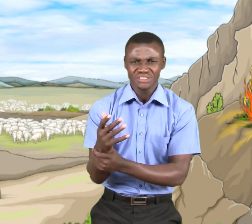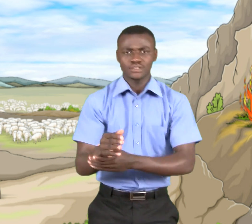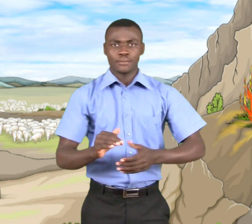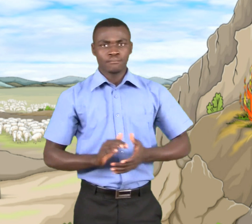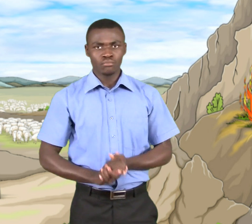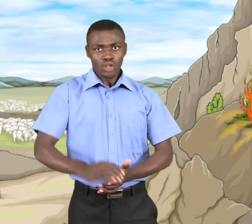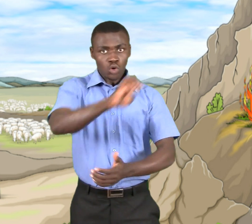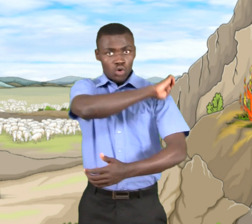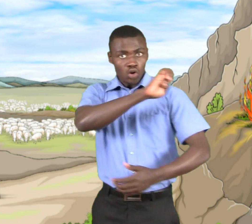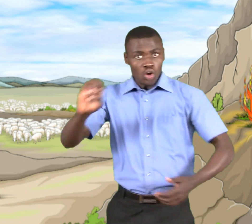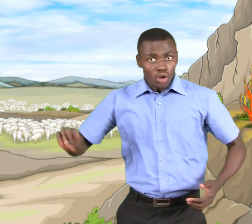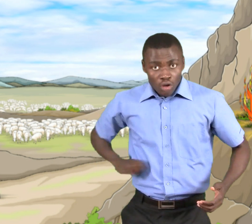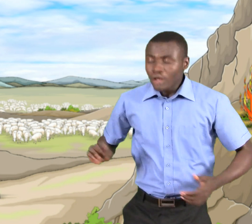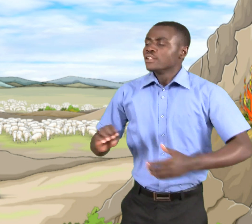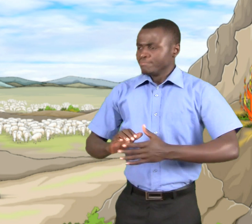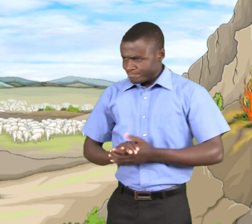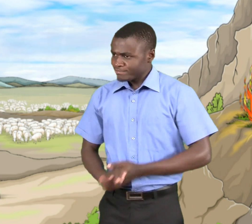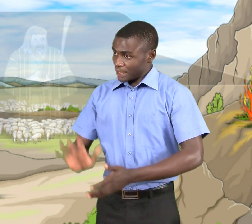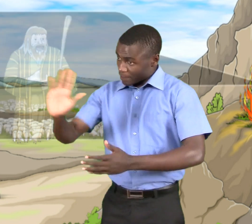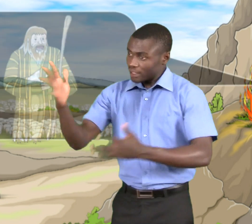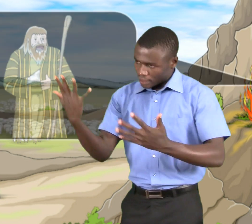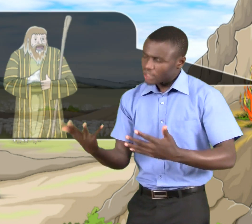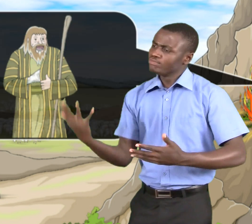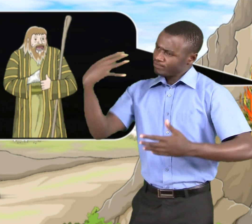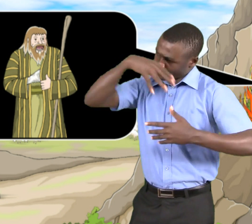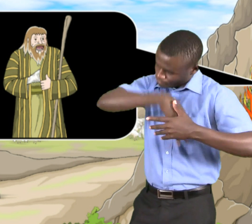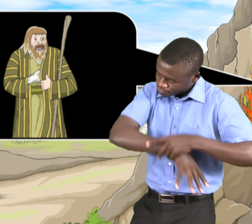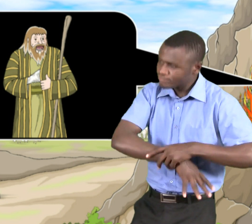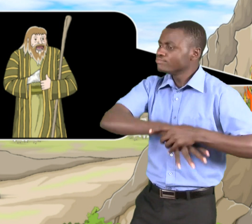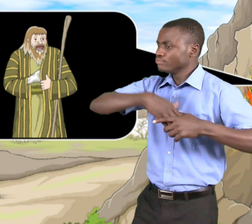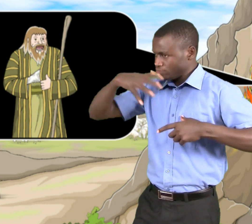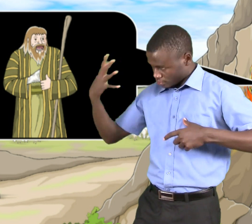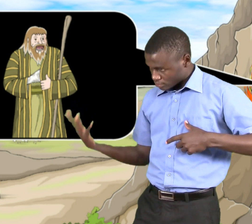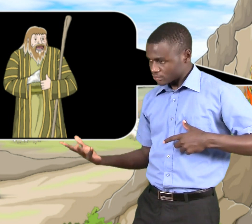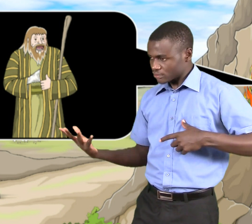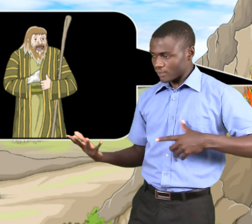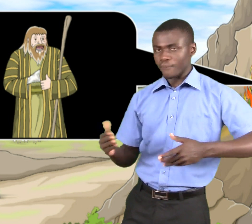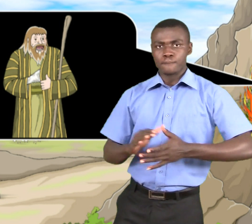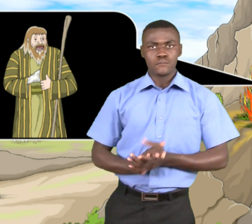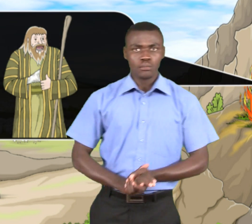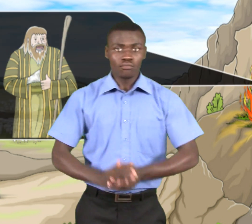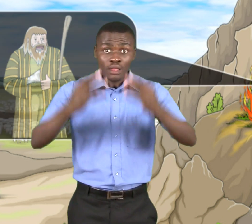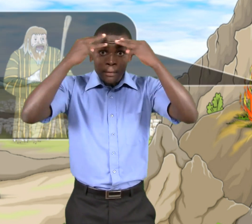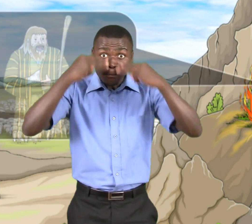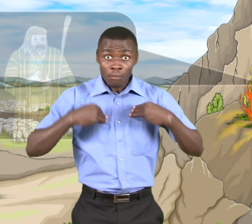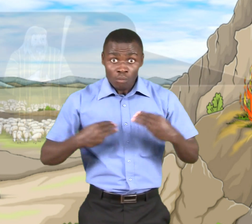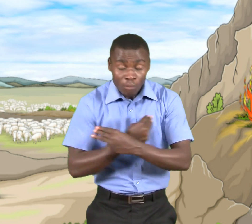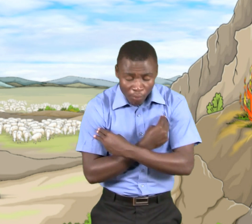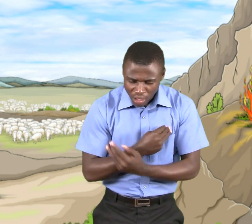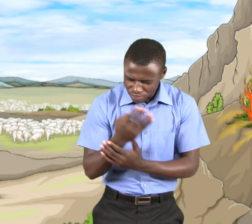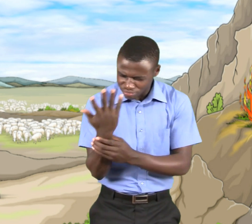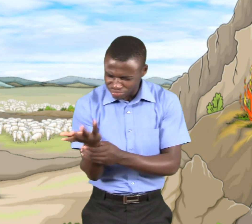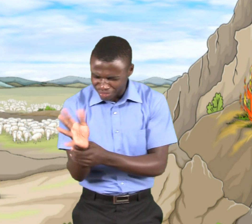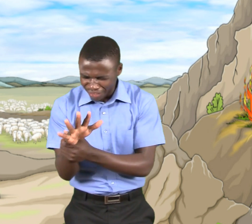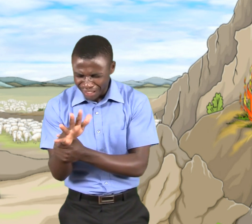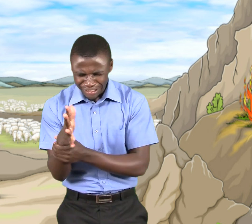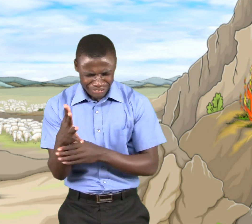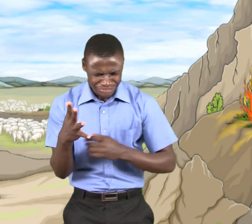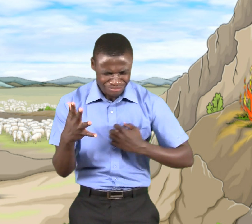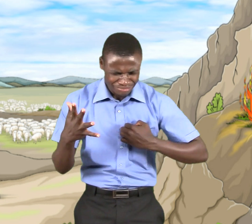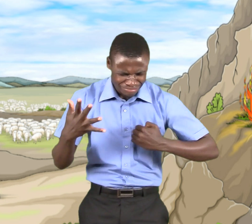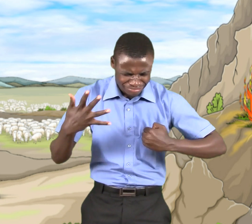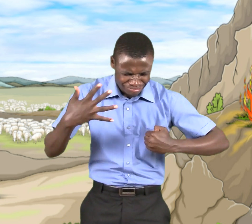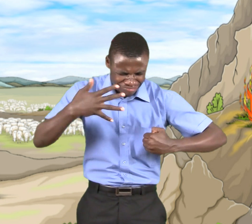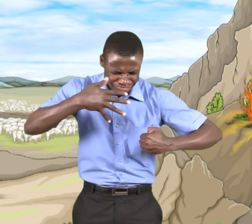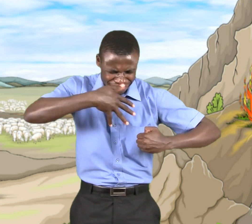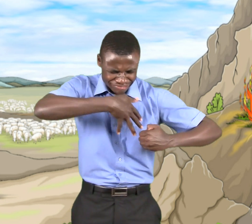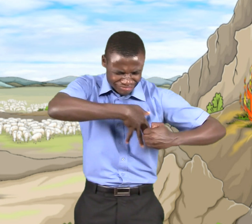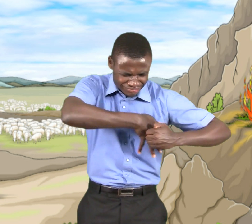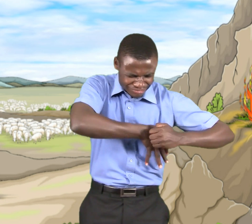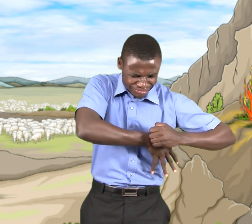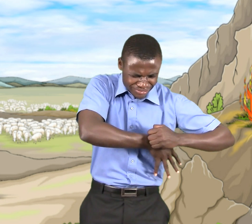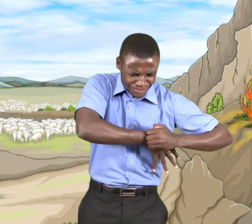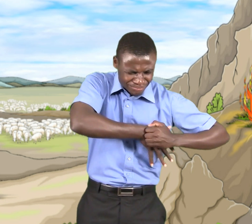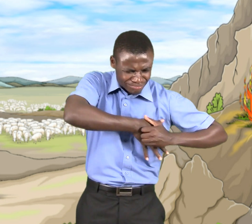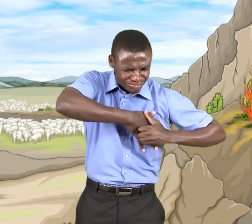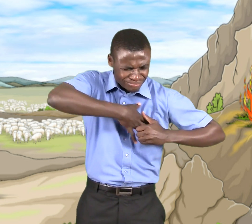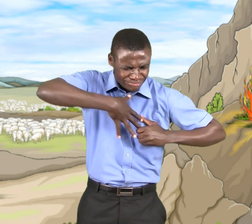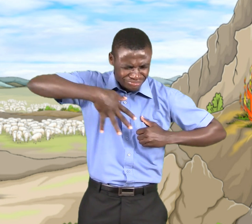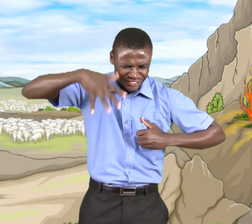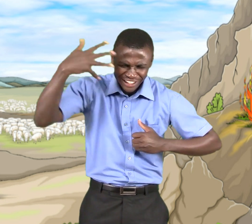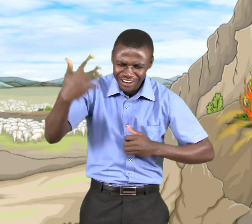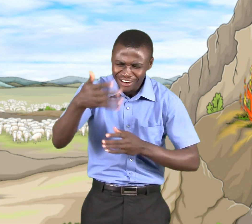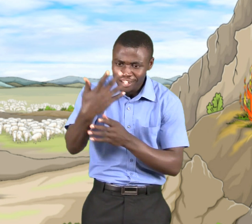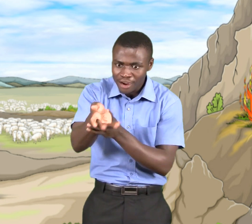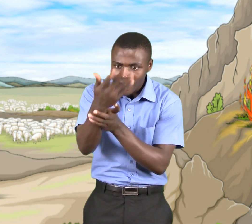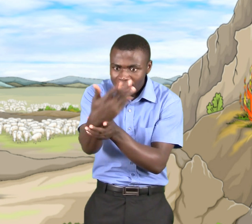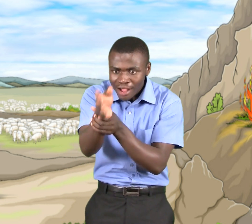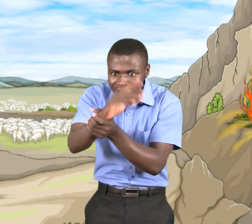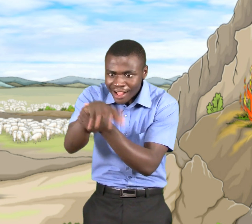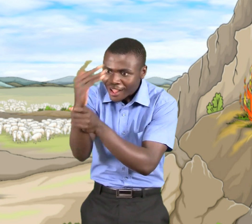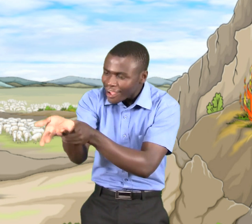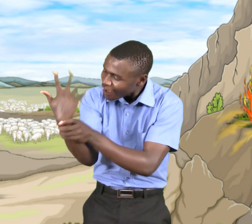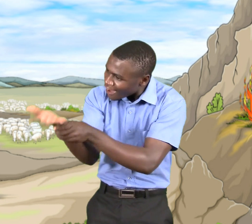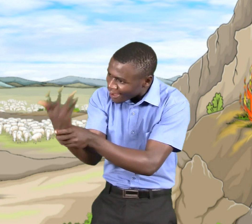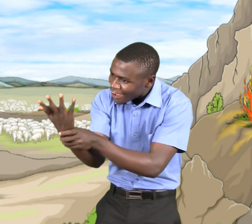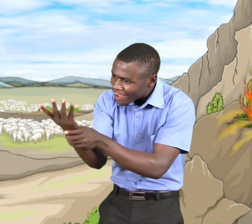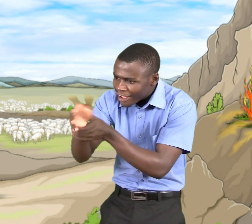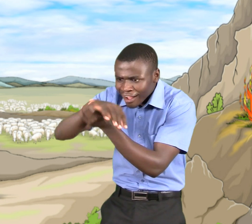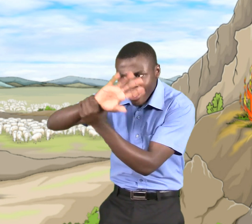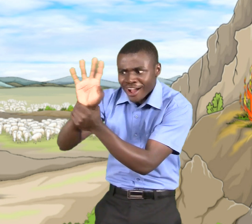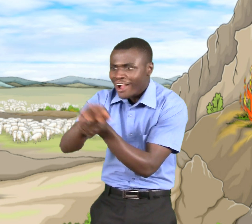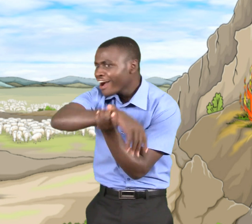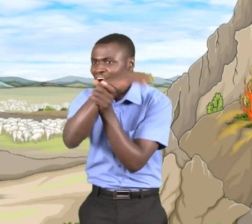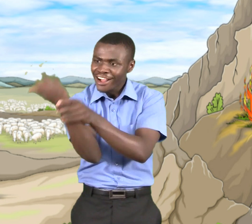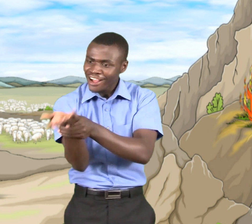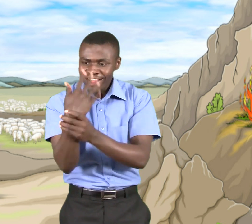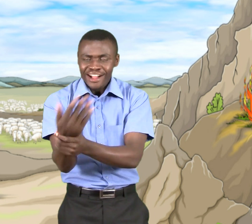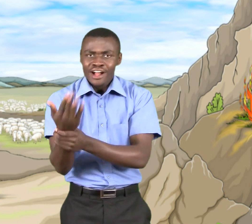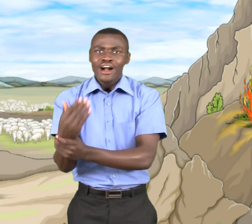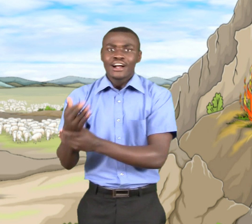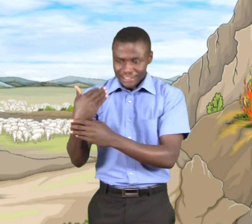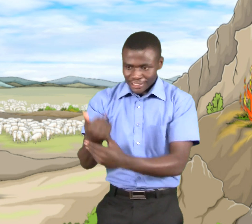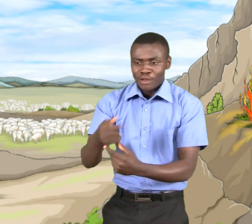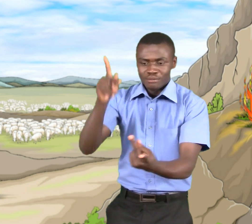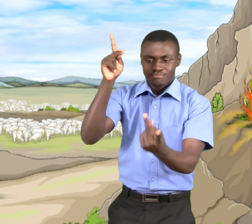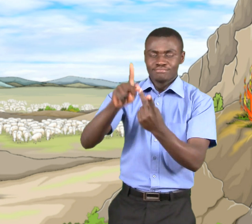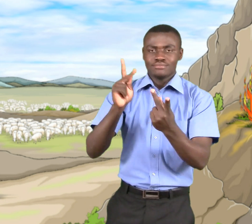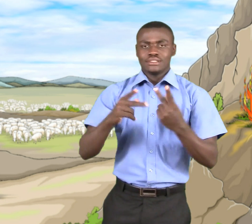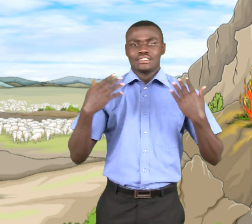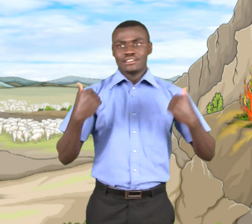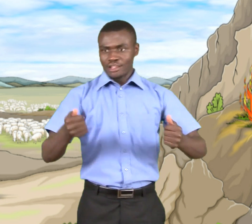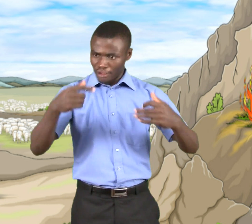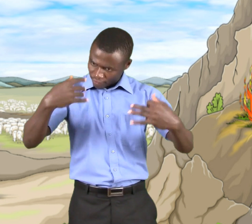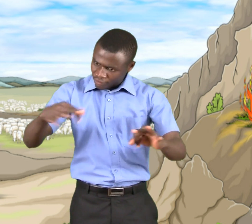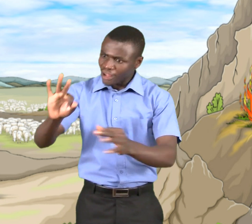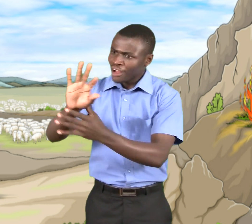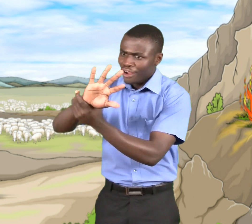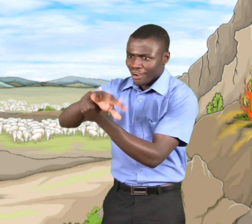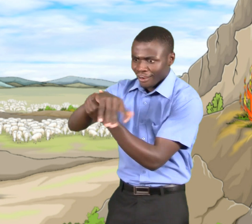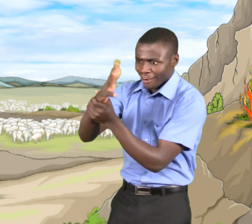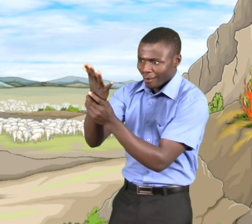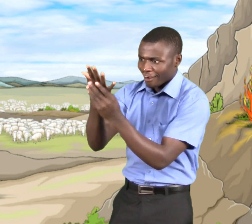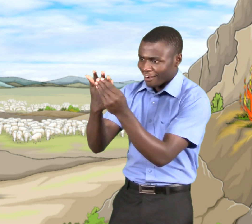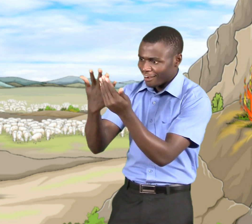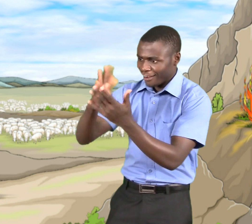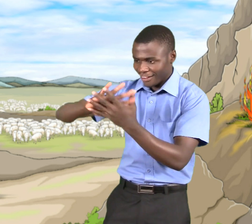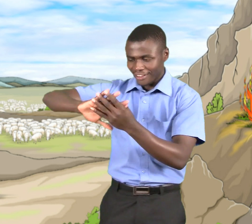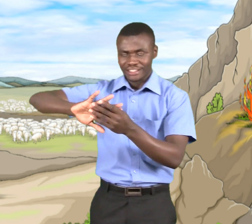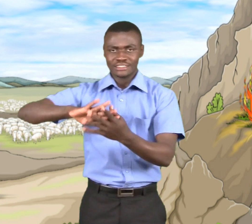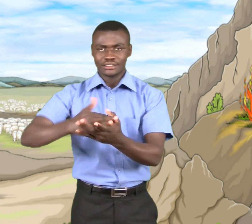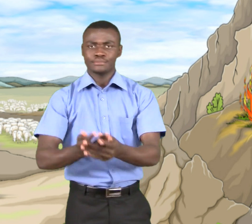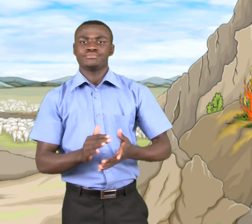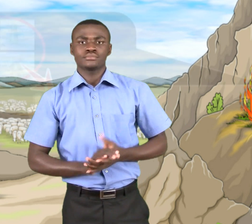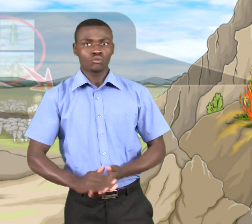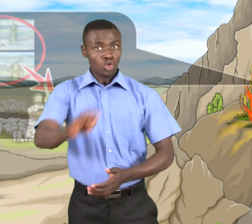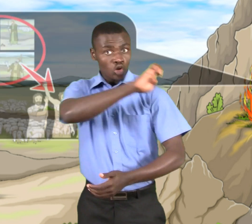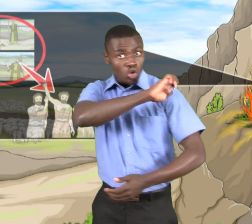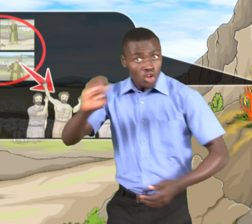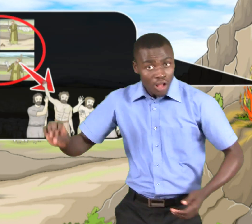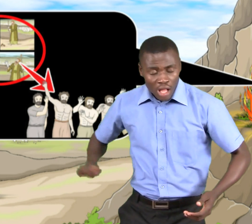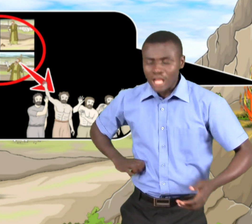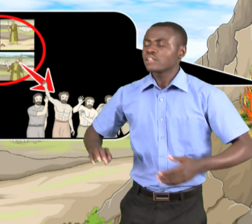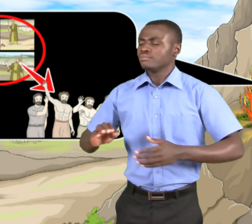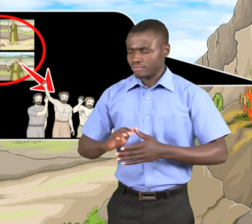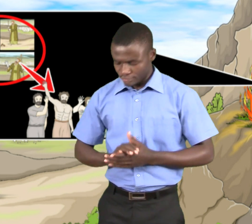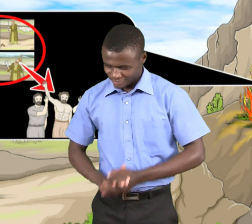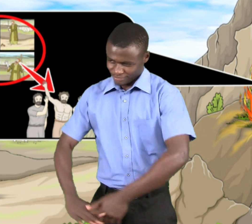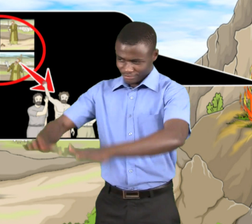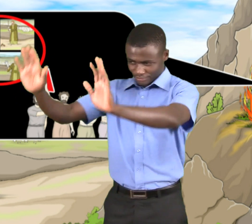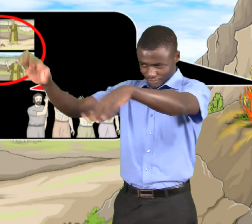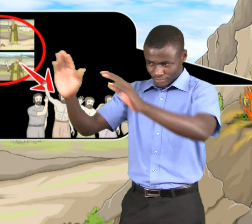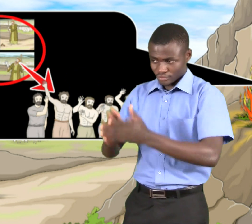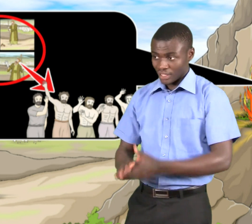“Put your hand back inside your cloak,” said the LORD. So Moses put his hand back inside his cloak, and when he took it out, it was restored, like the rest of his skin.